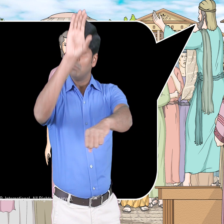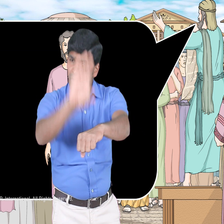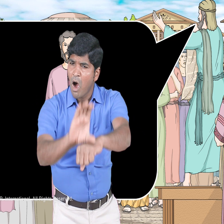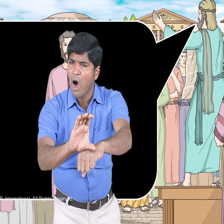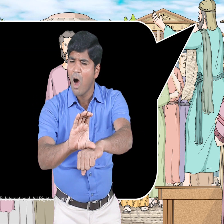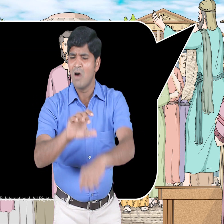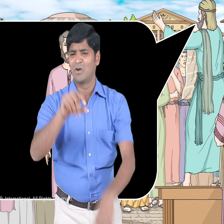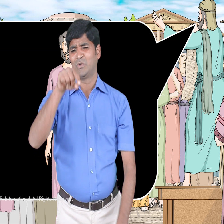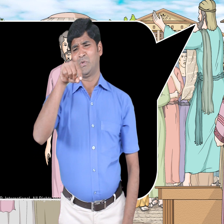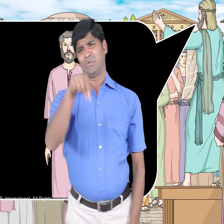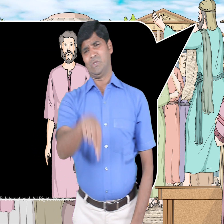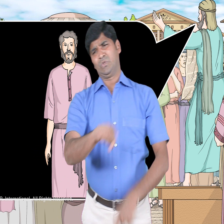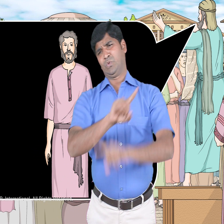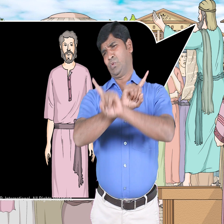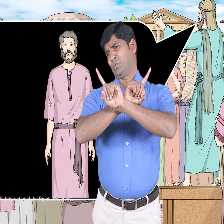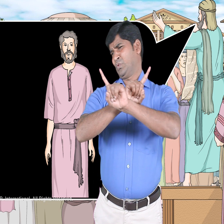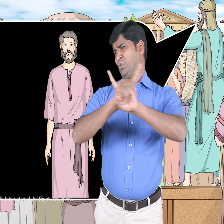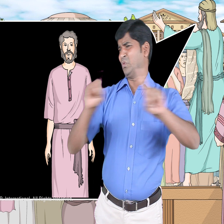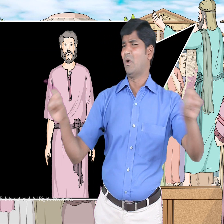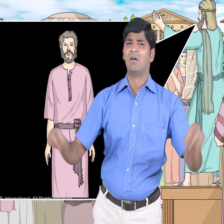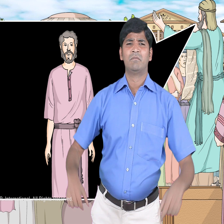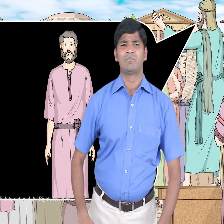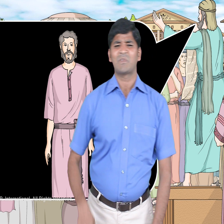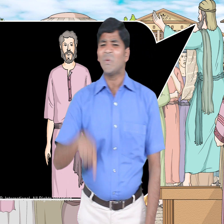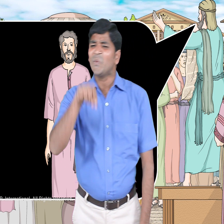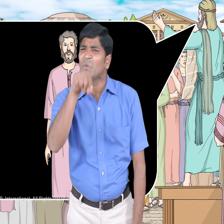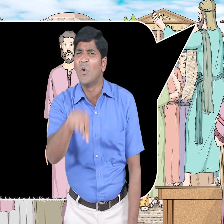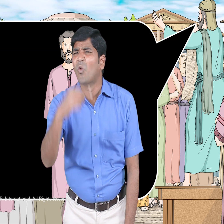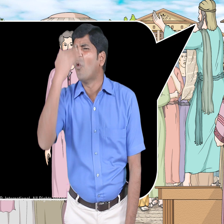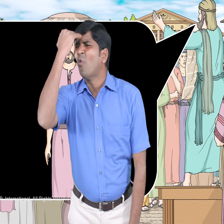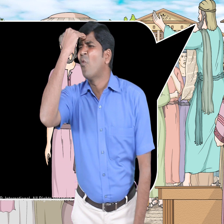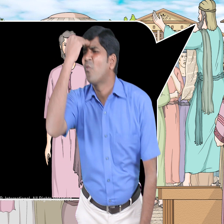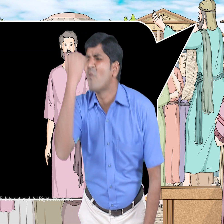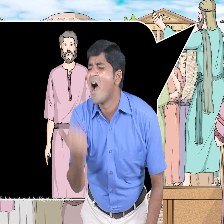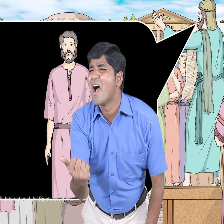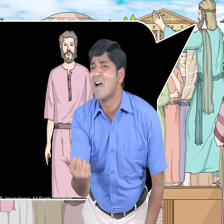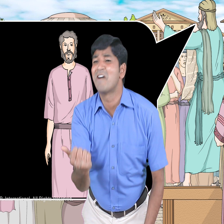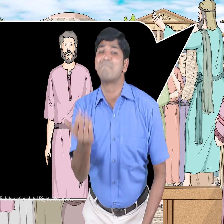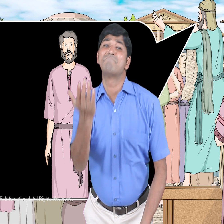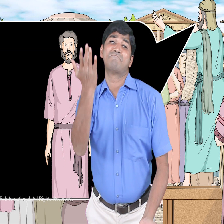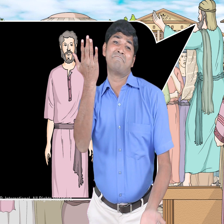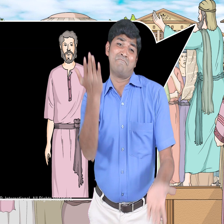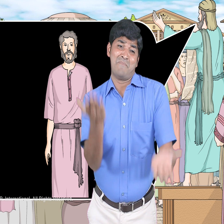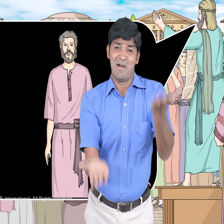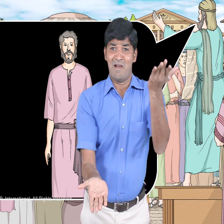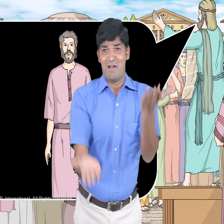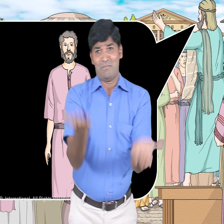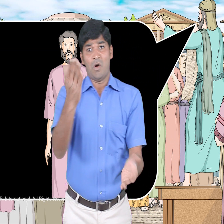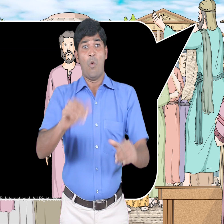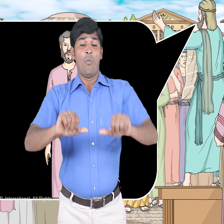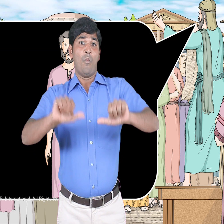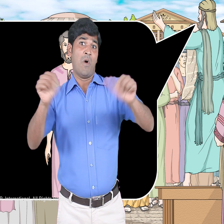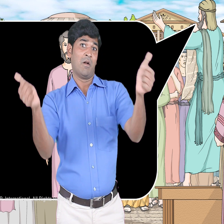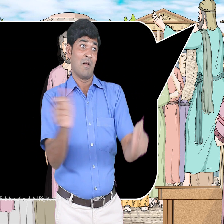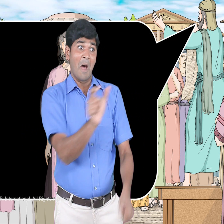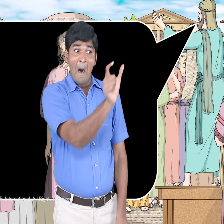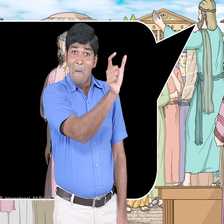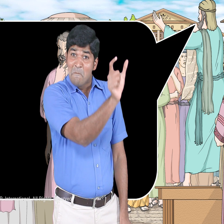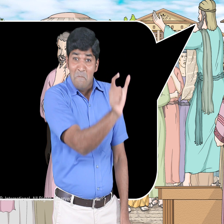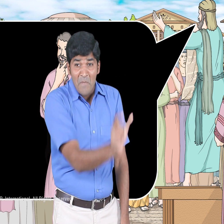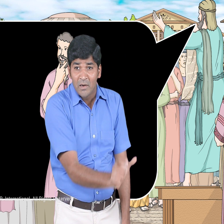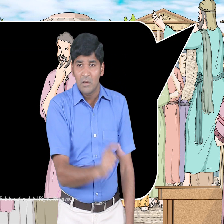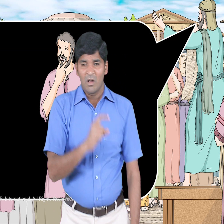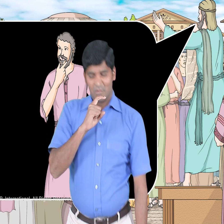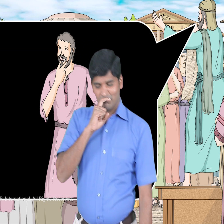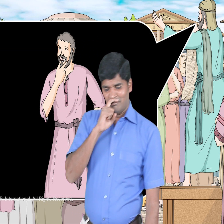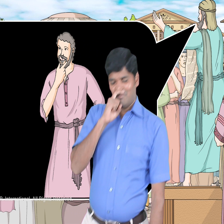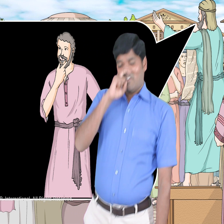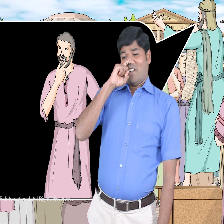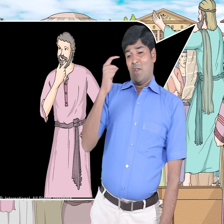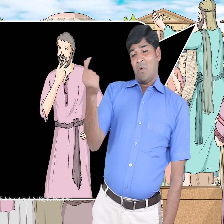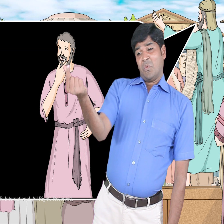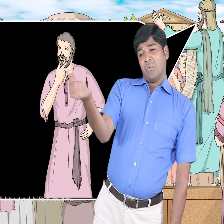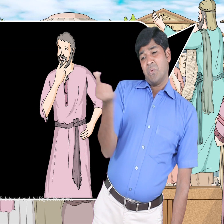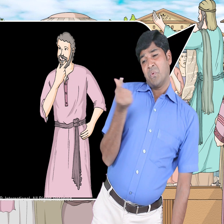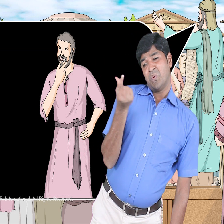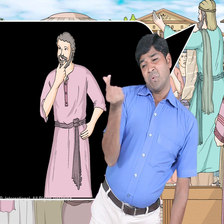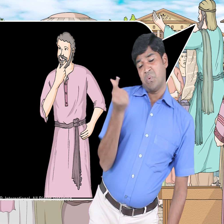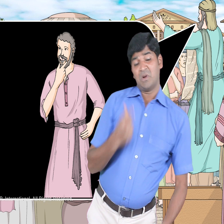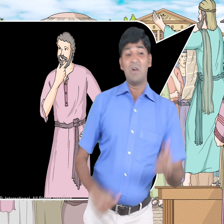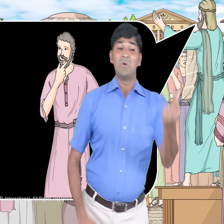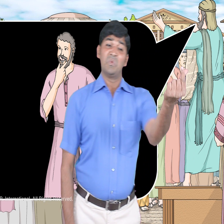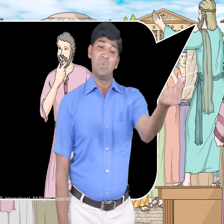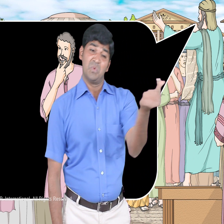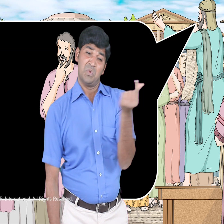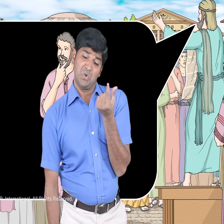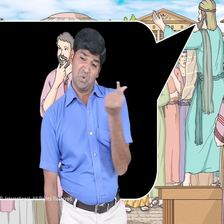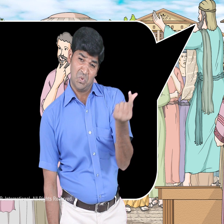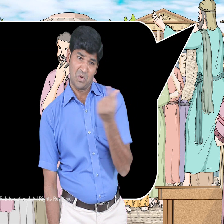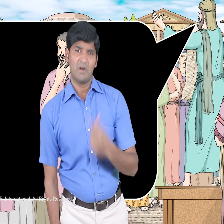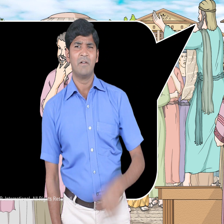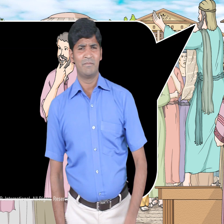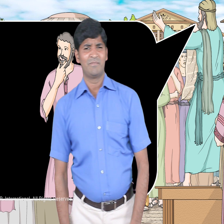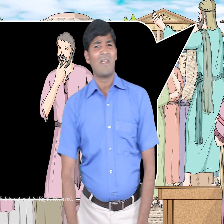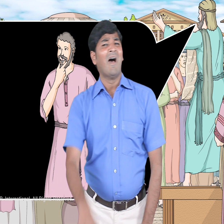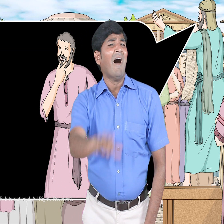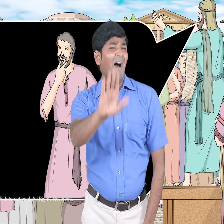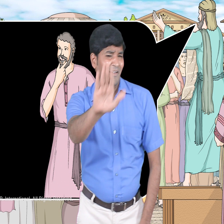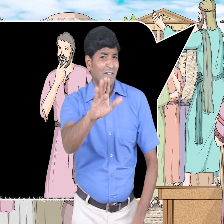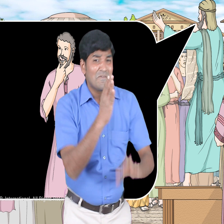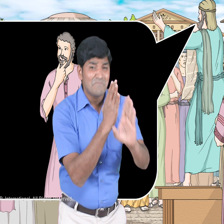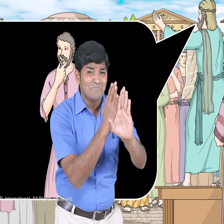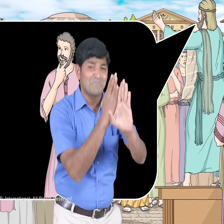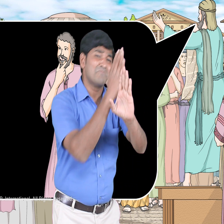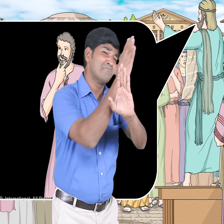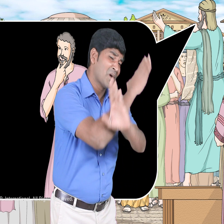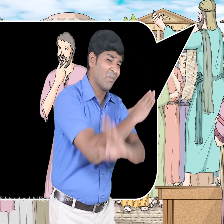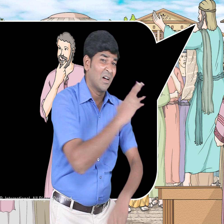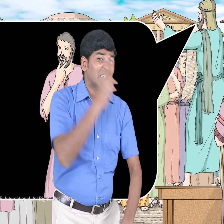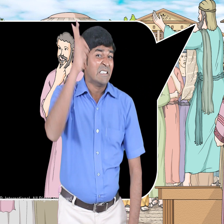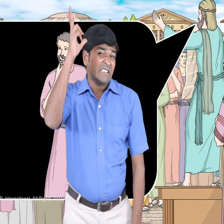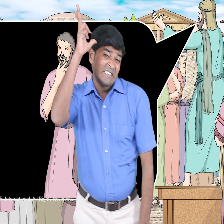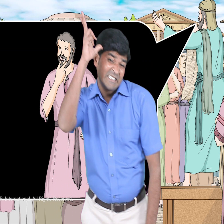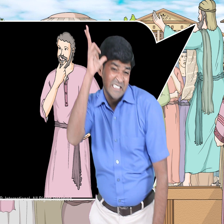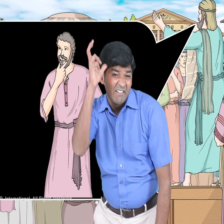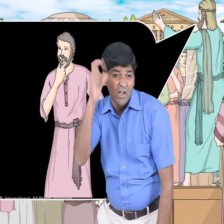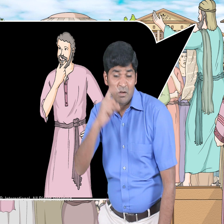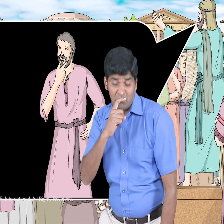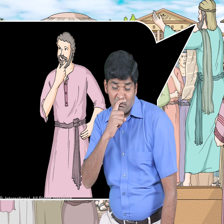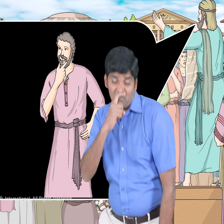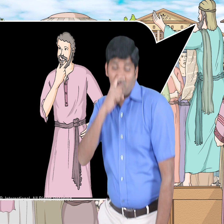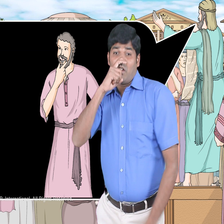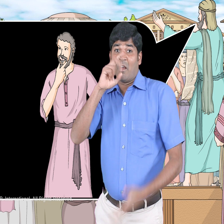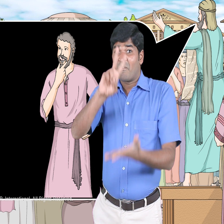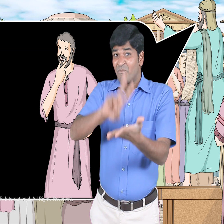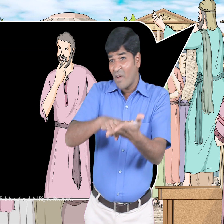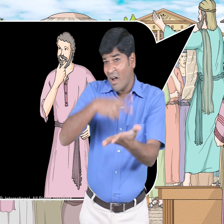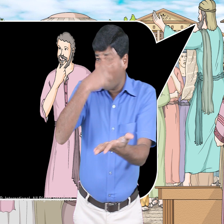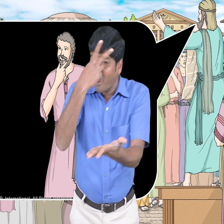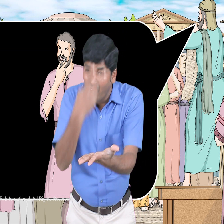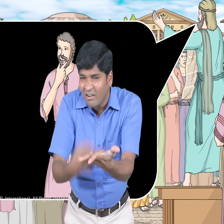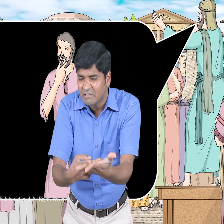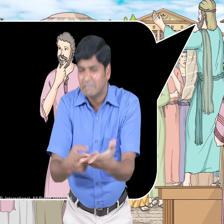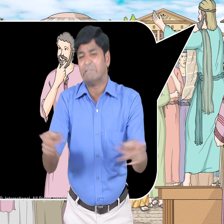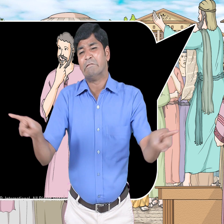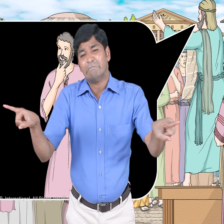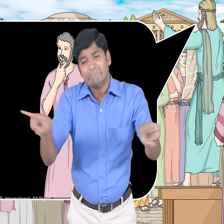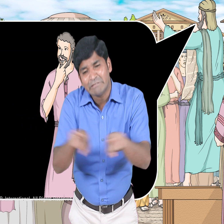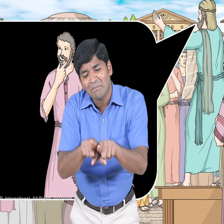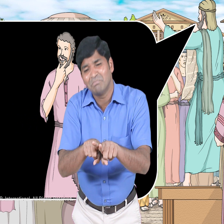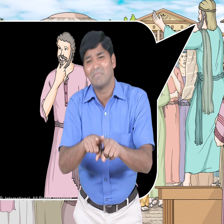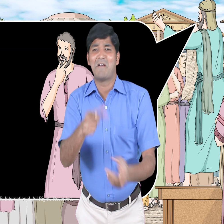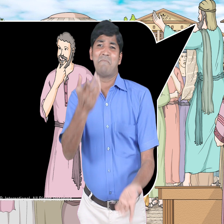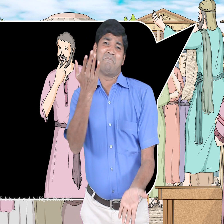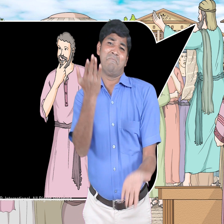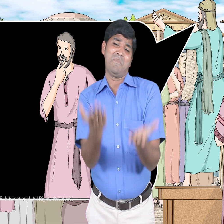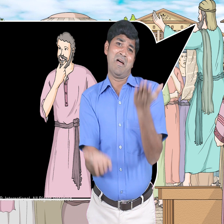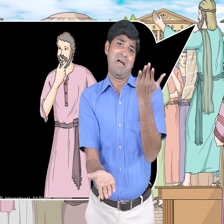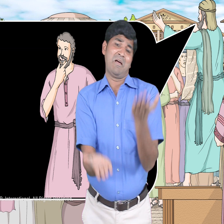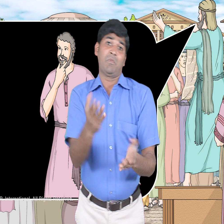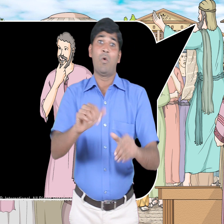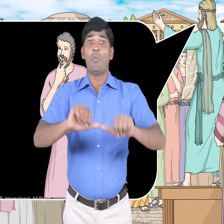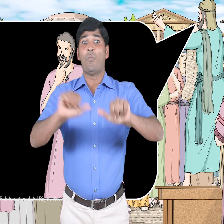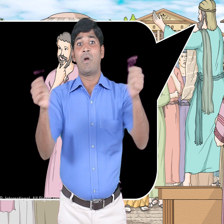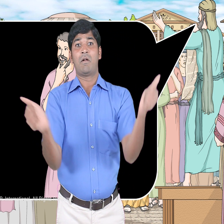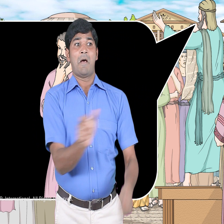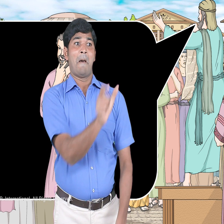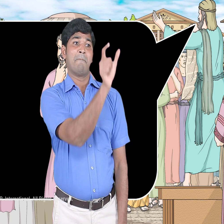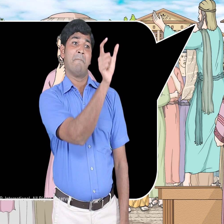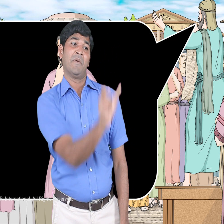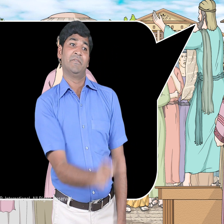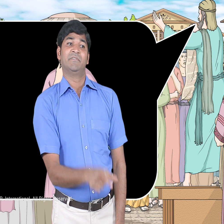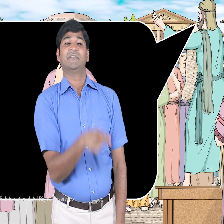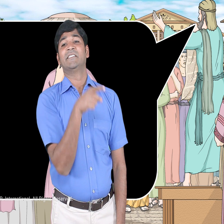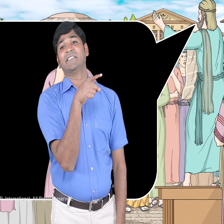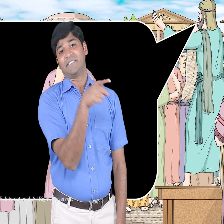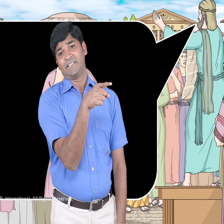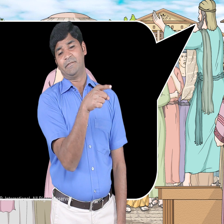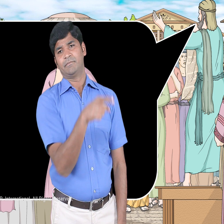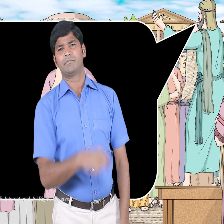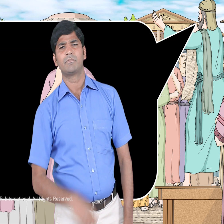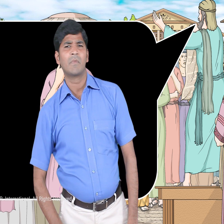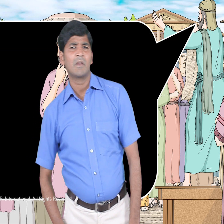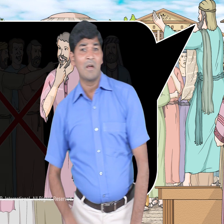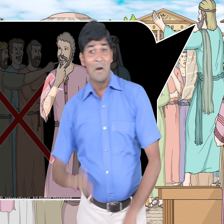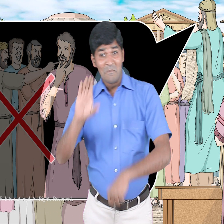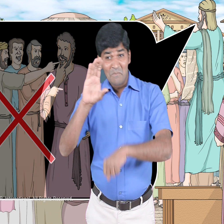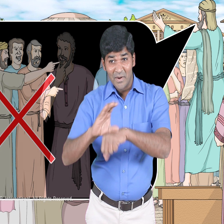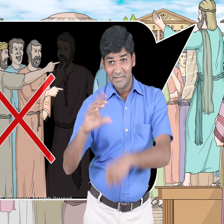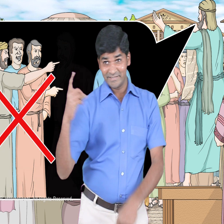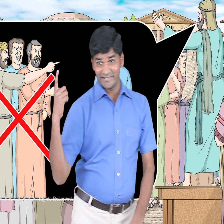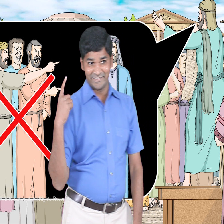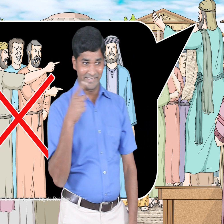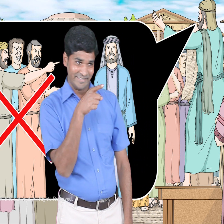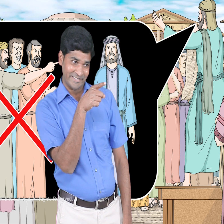He must not be a recent convert, or he may become conceited and fall under the same condemnation as the devil.